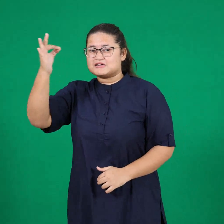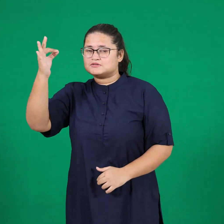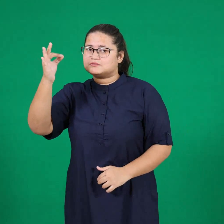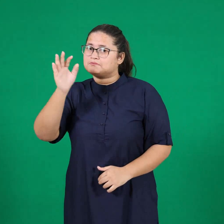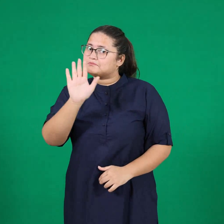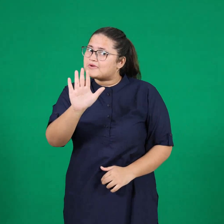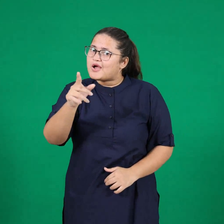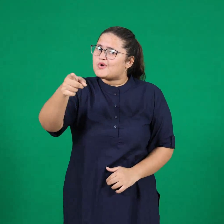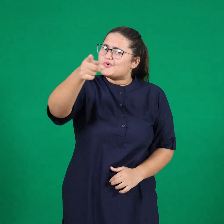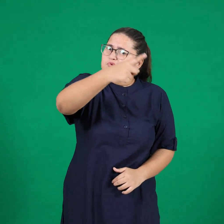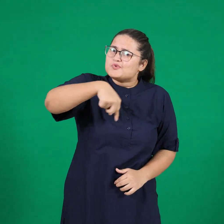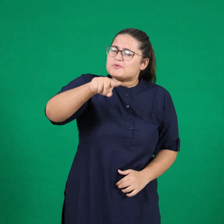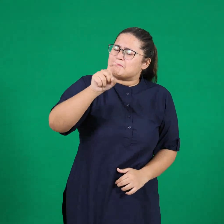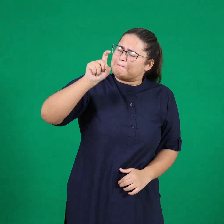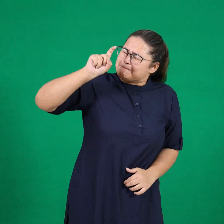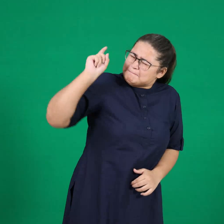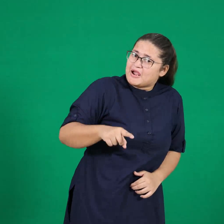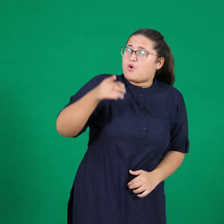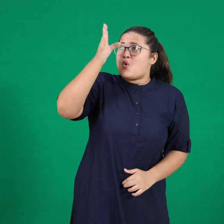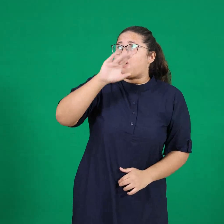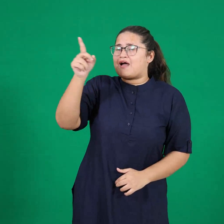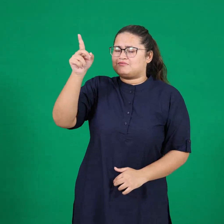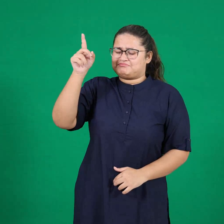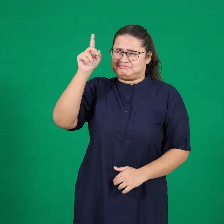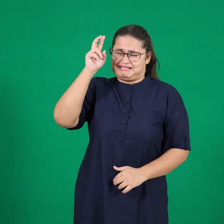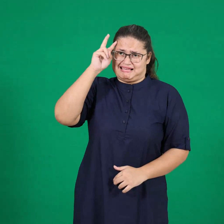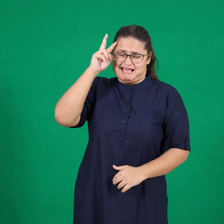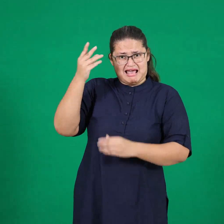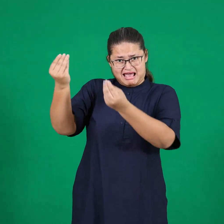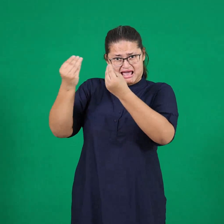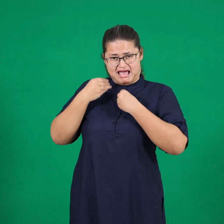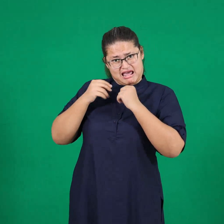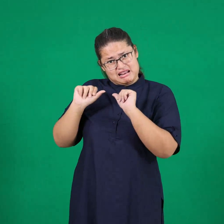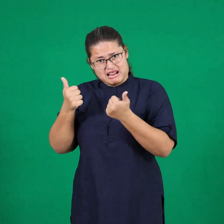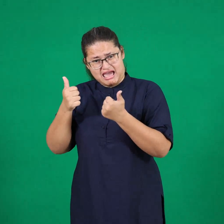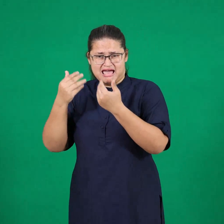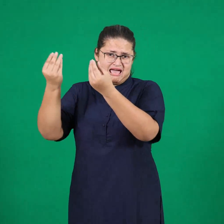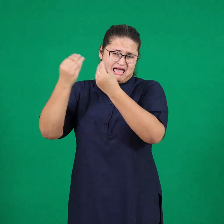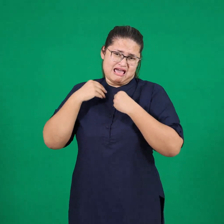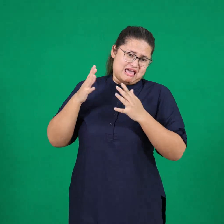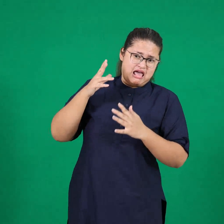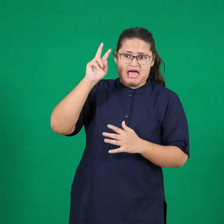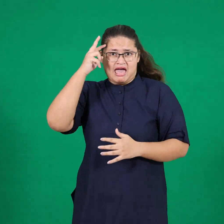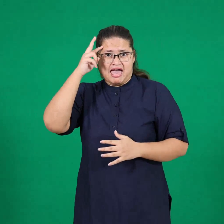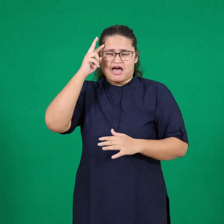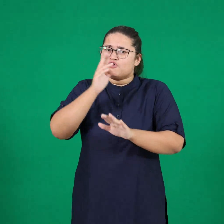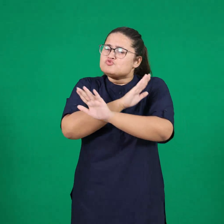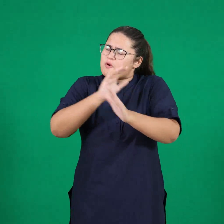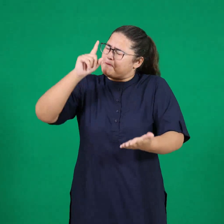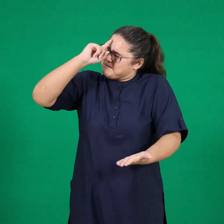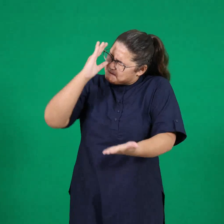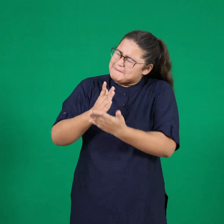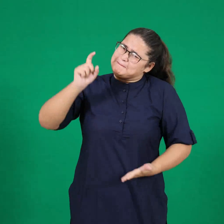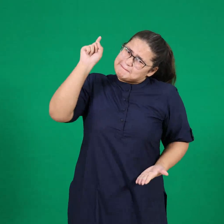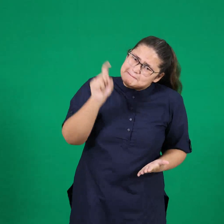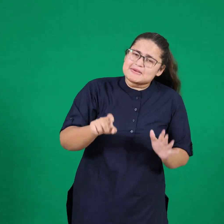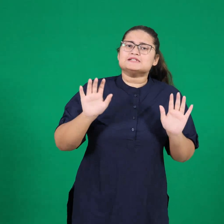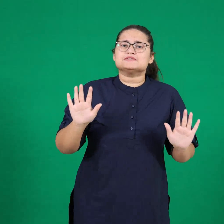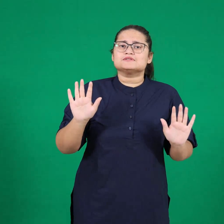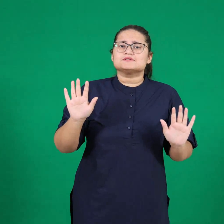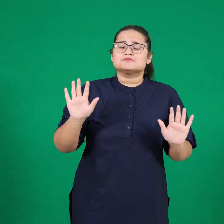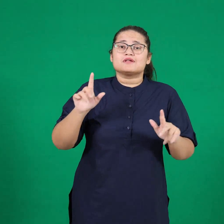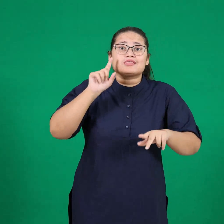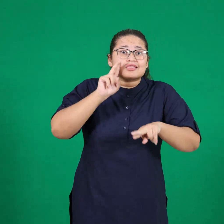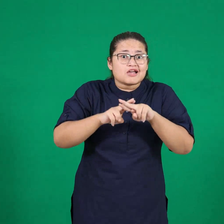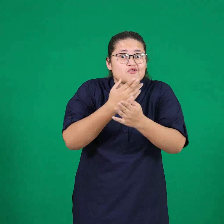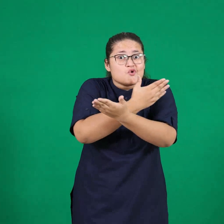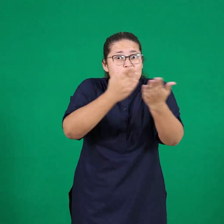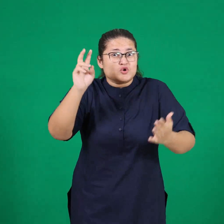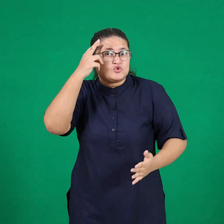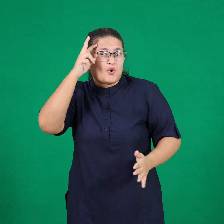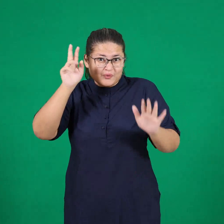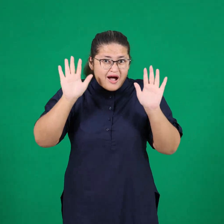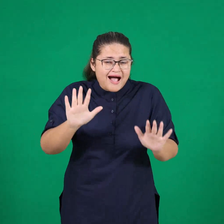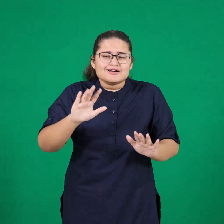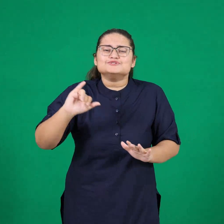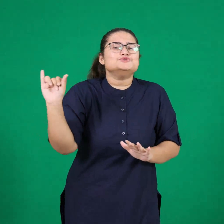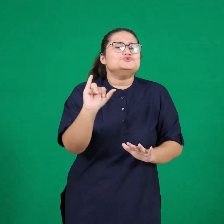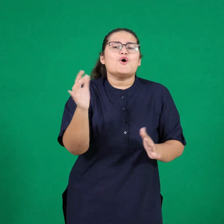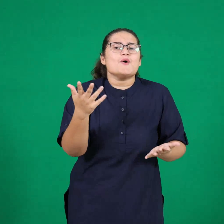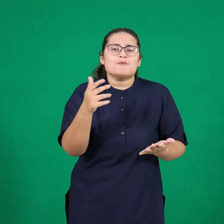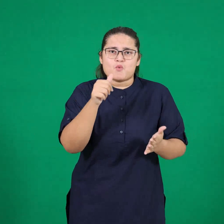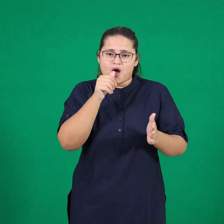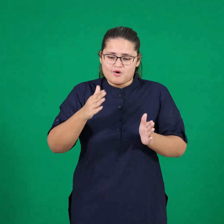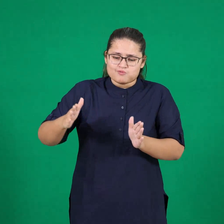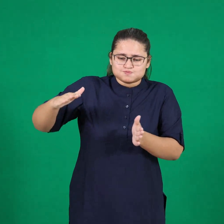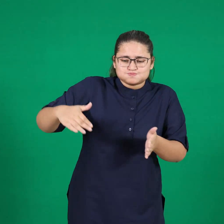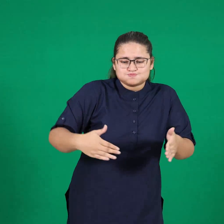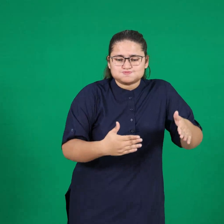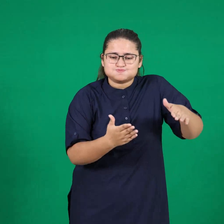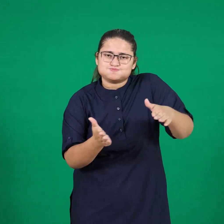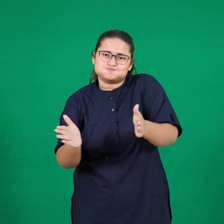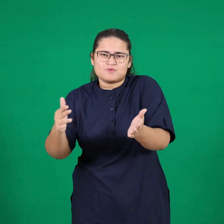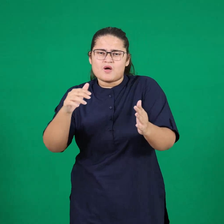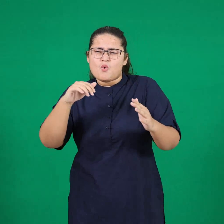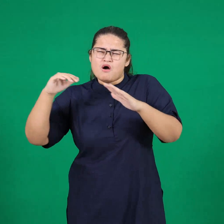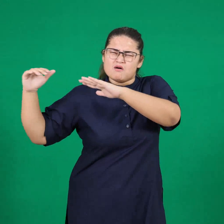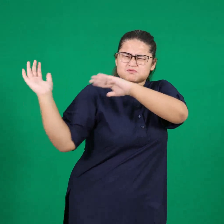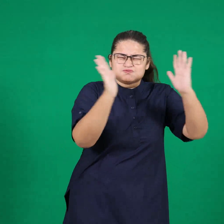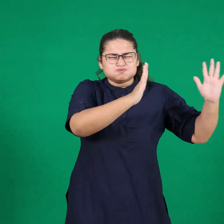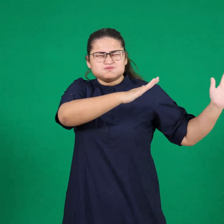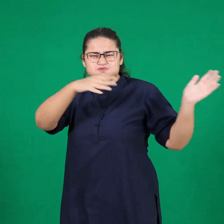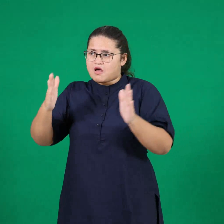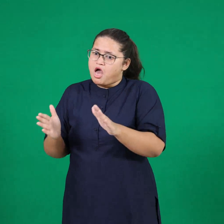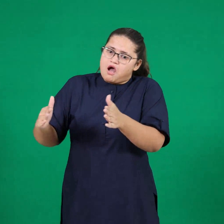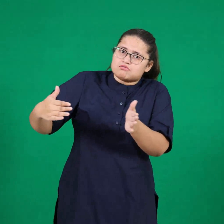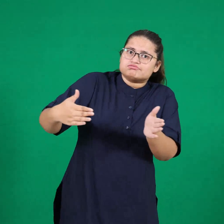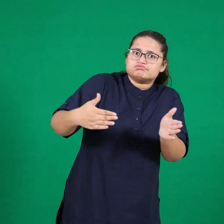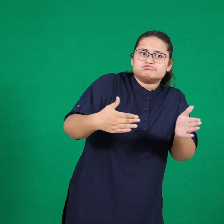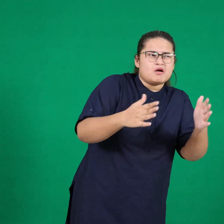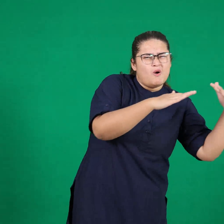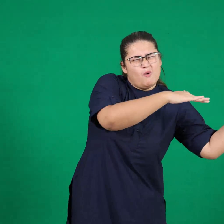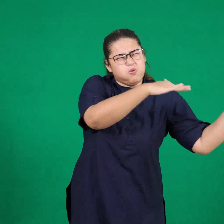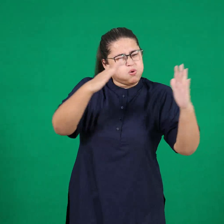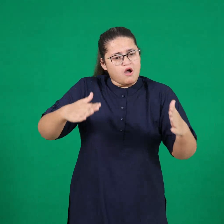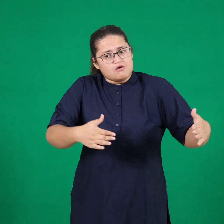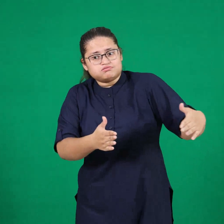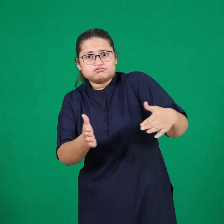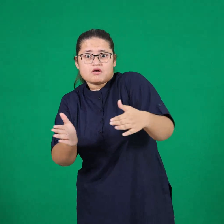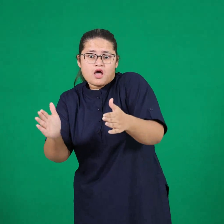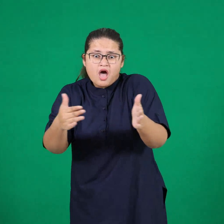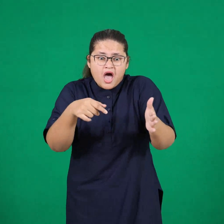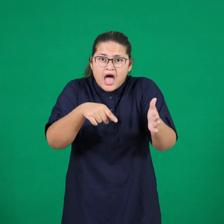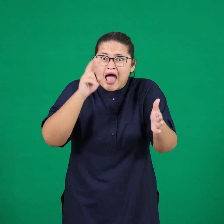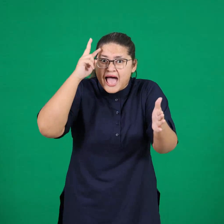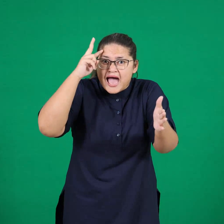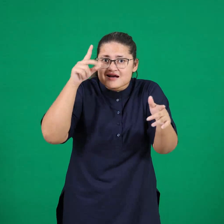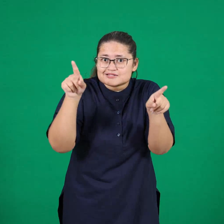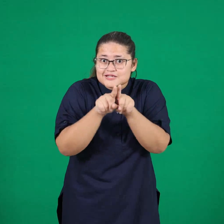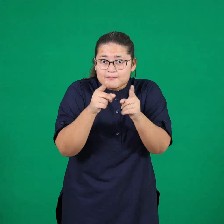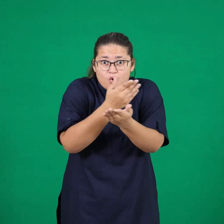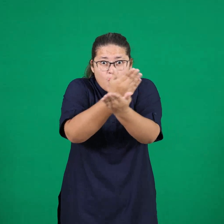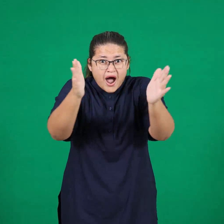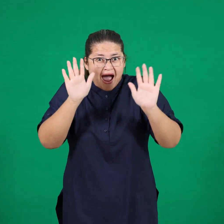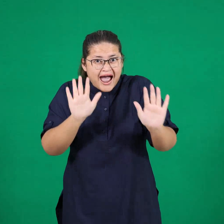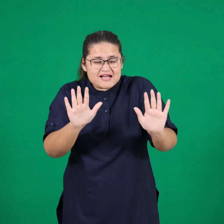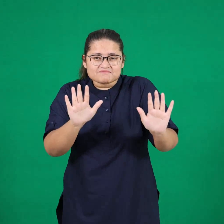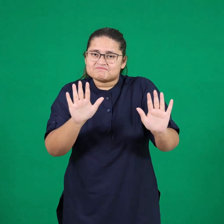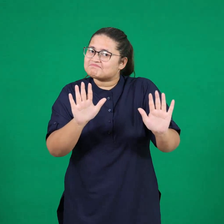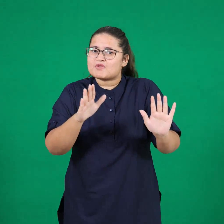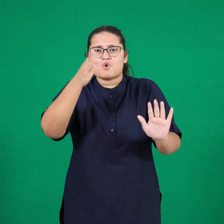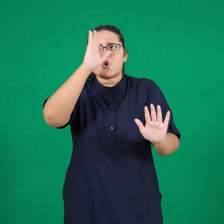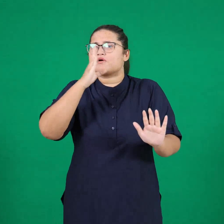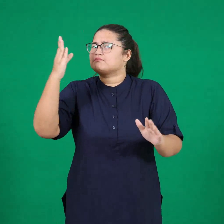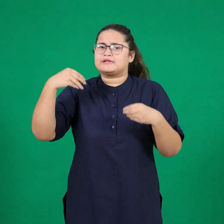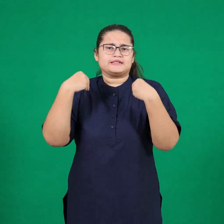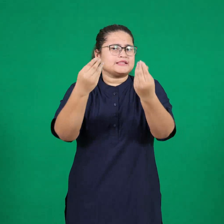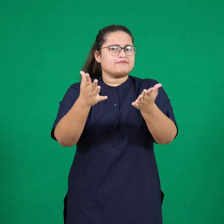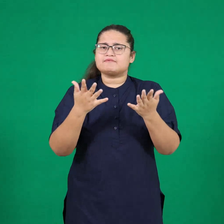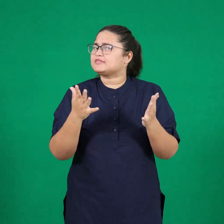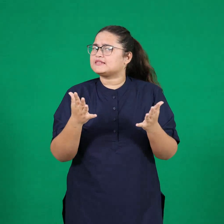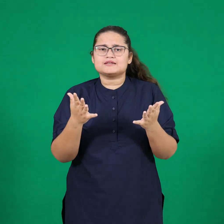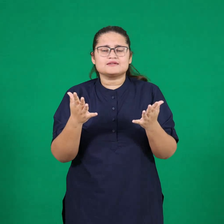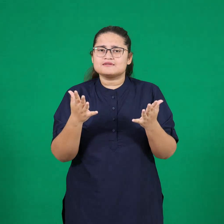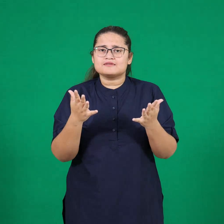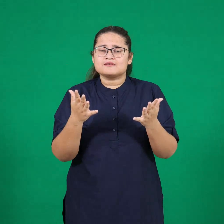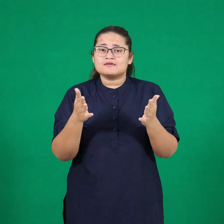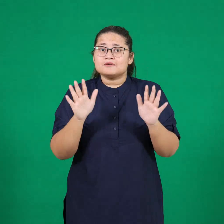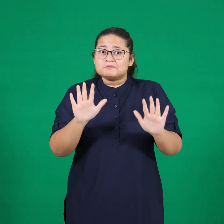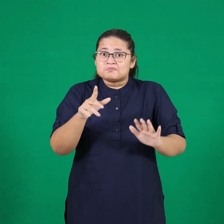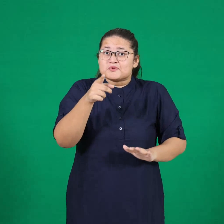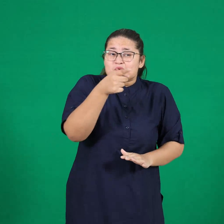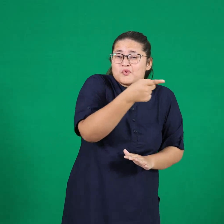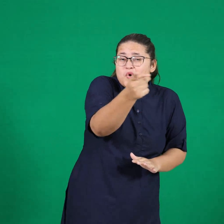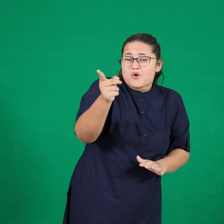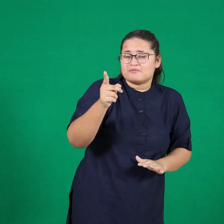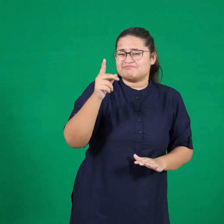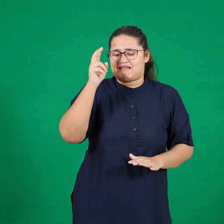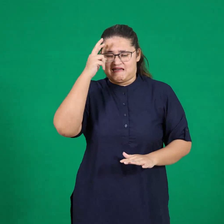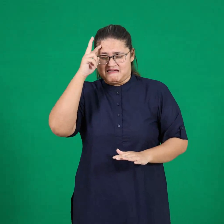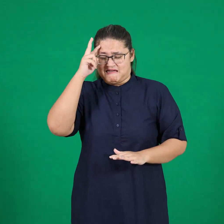But he must ask in faith, without doubting, because he who doubts is like a wave of the sea, blown and tossed by the wind.